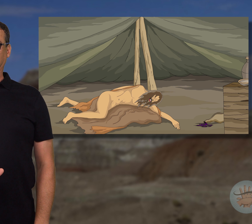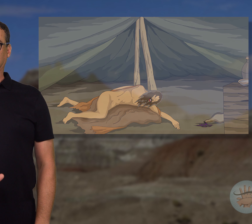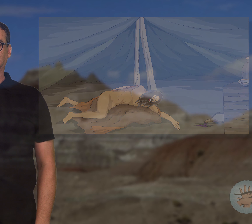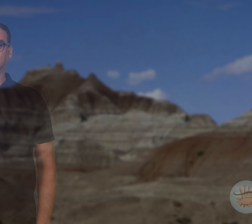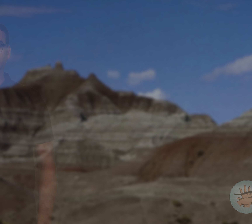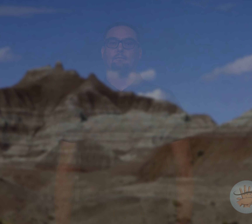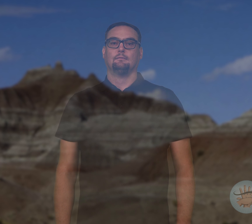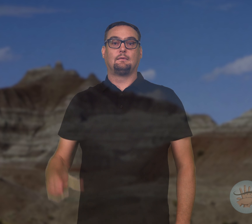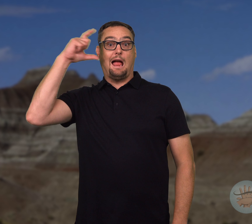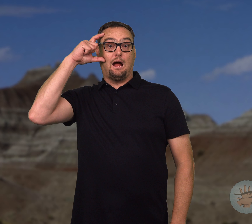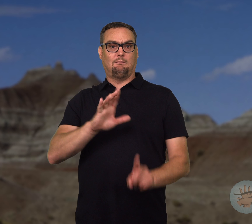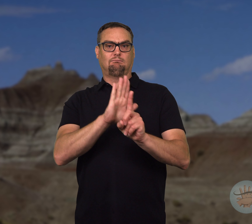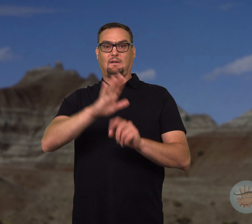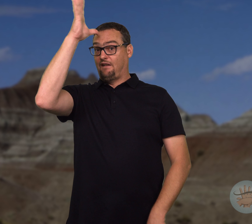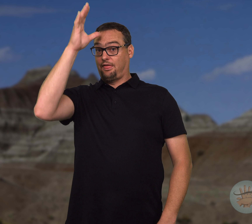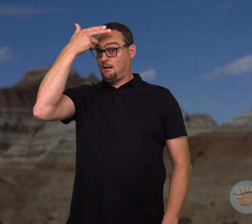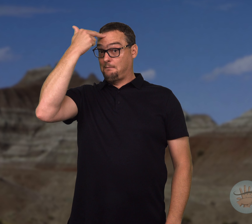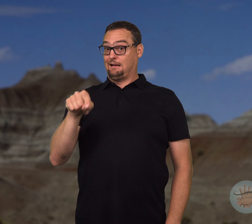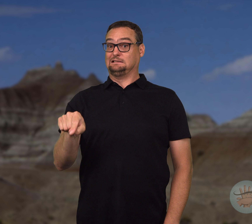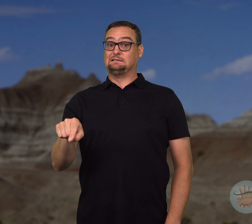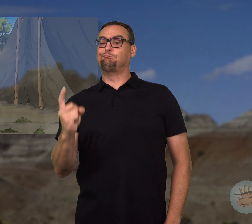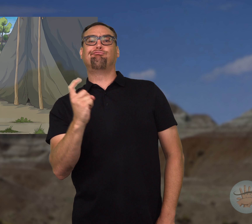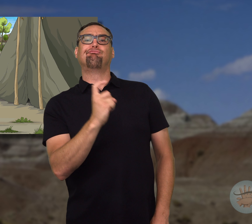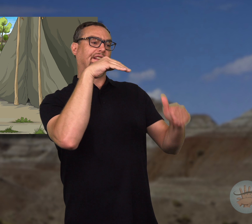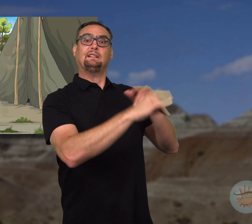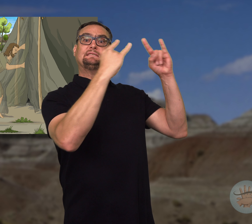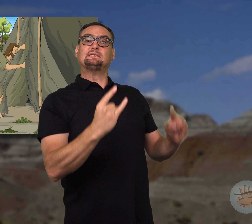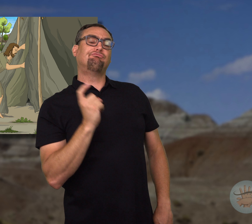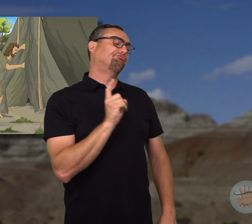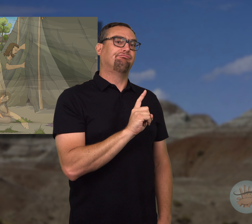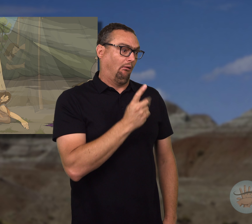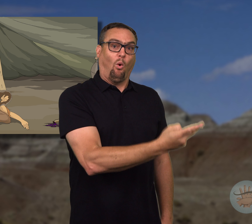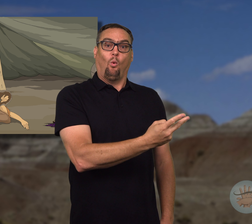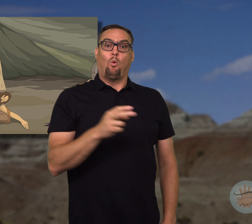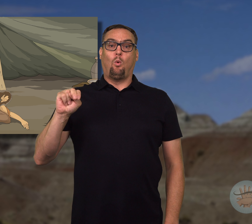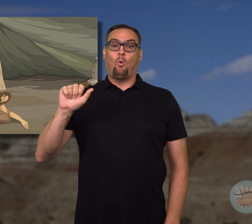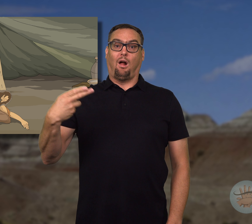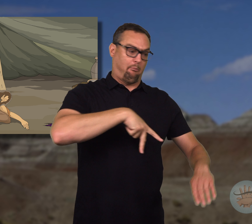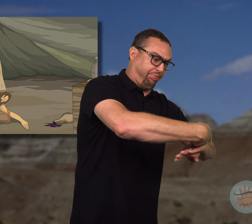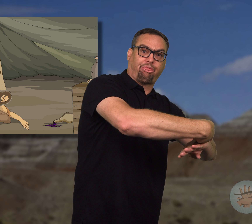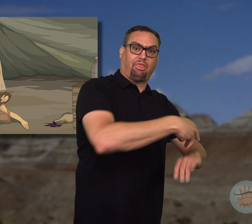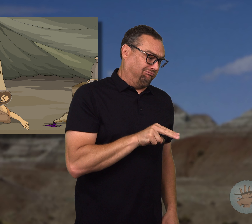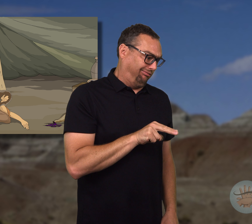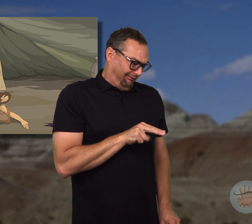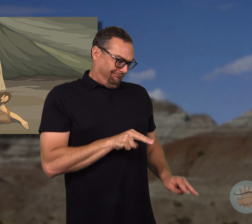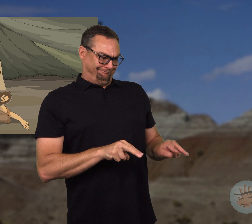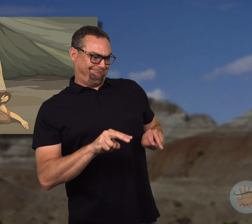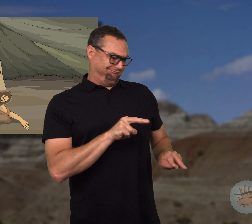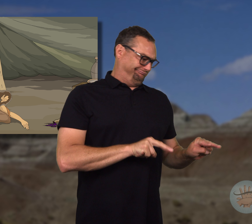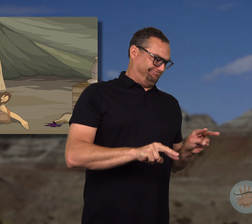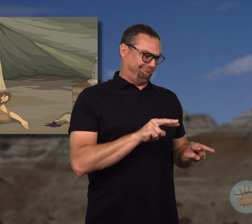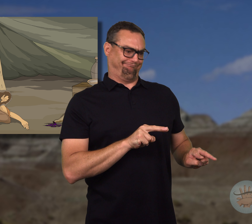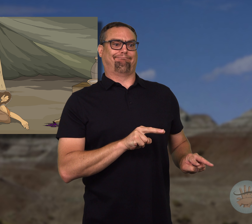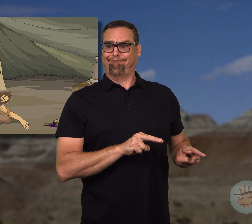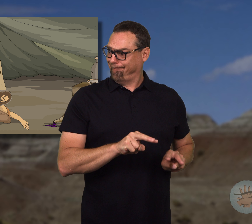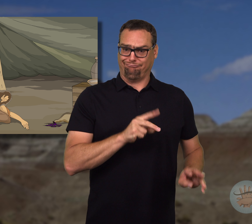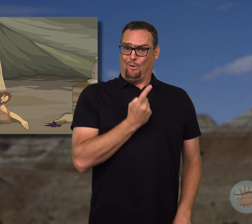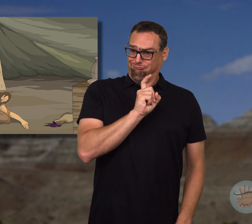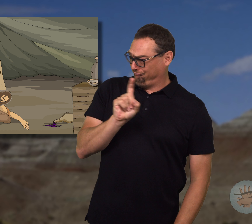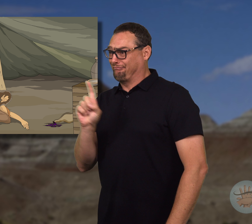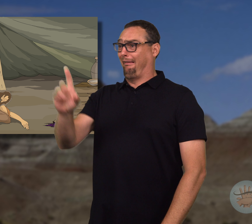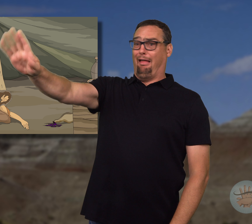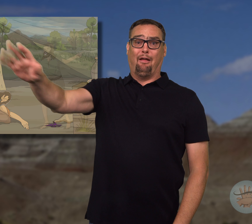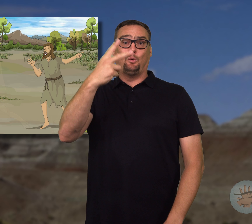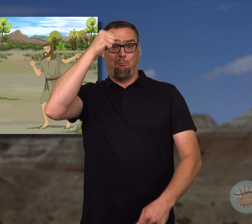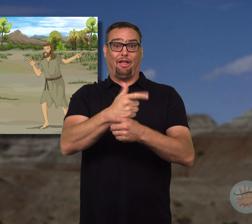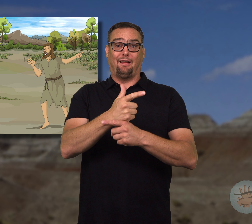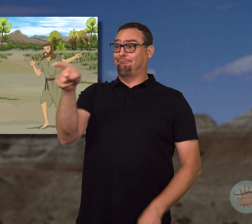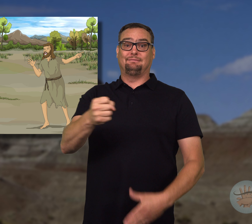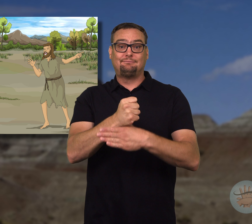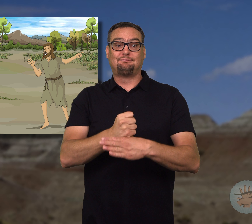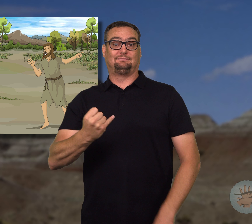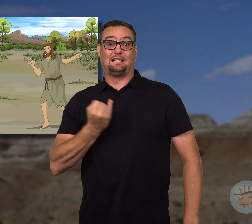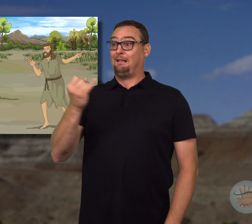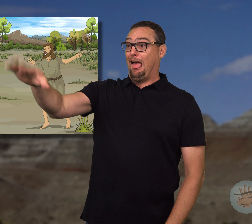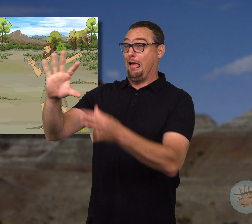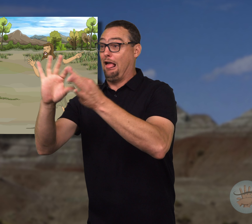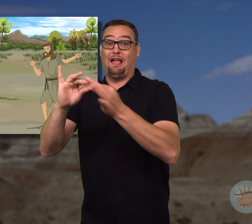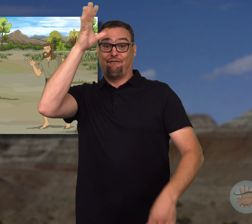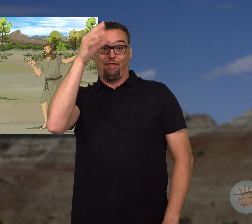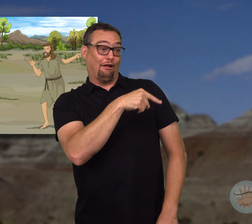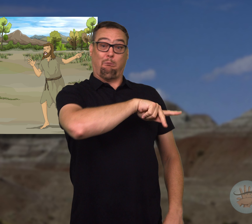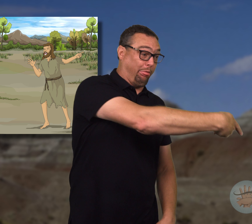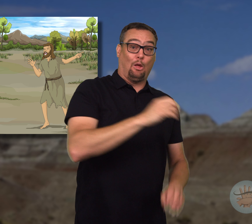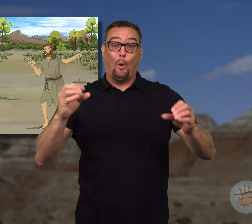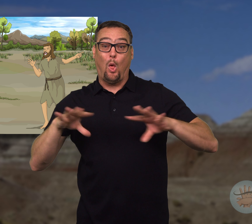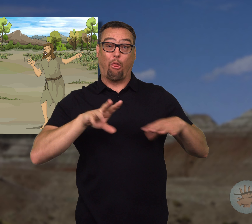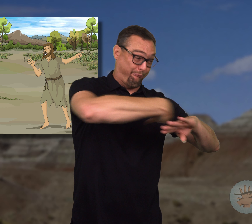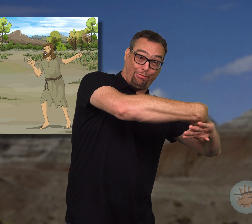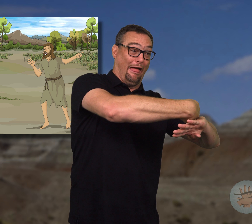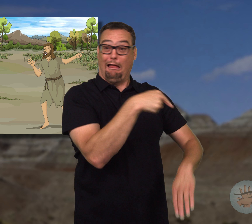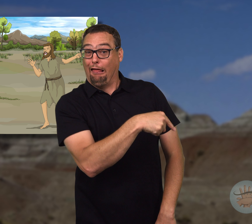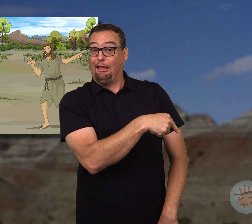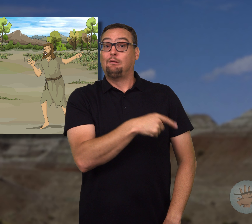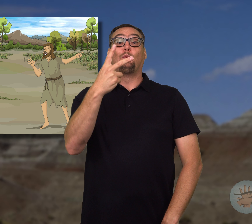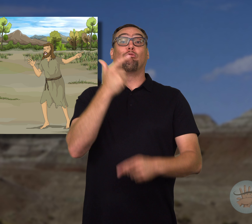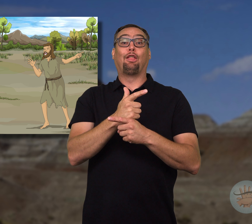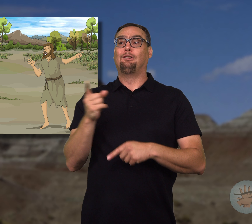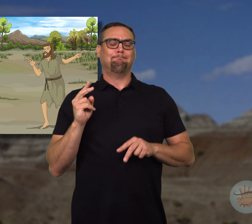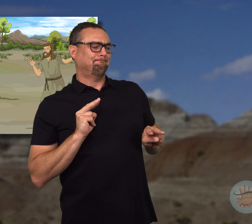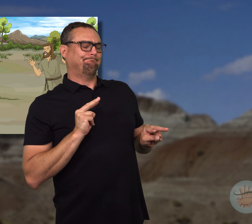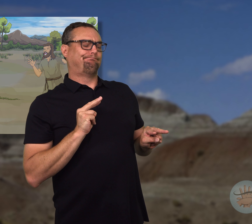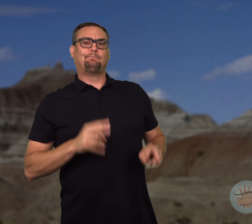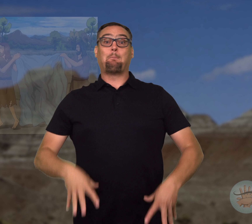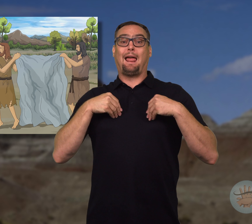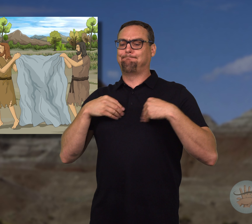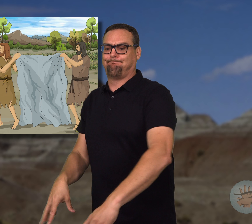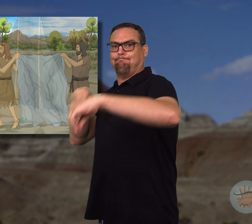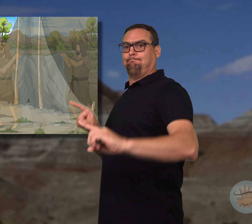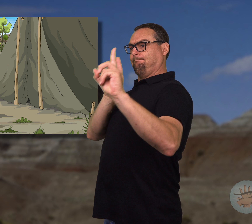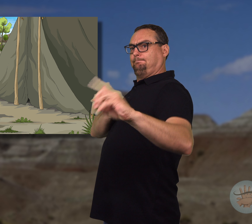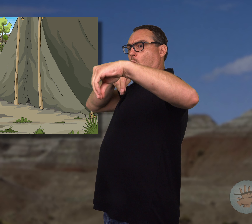And Ham, the father of Canaan, saw his father’s nakedness and told his two brothers outside.